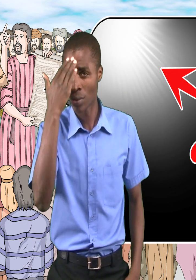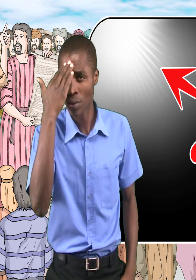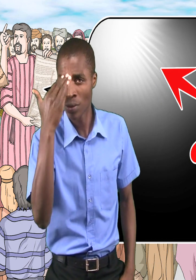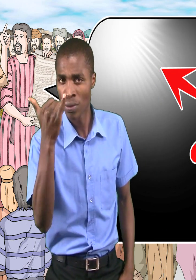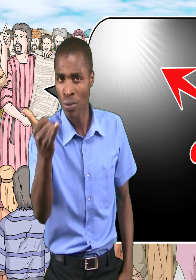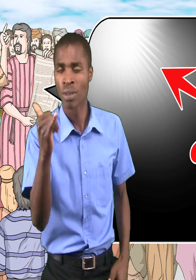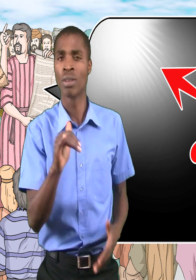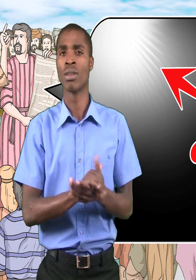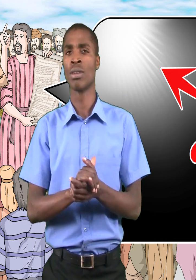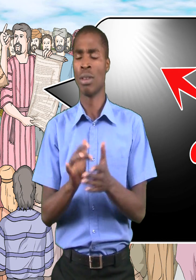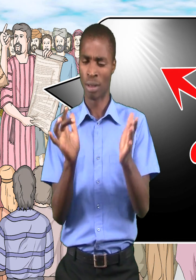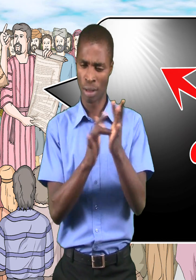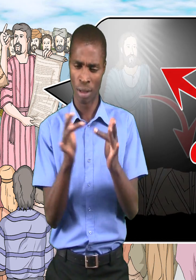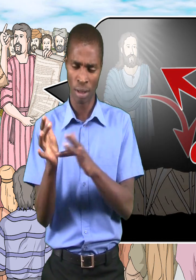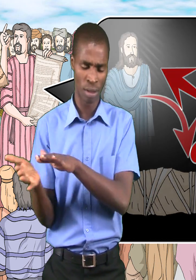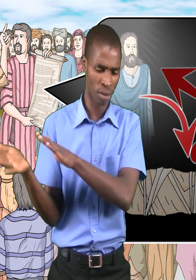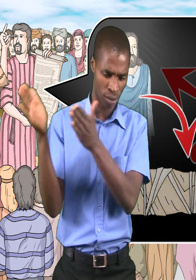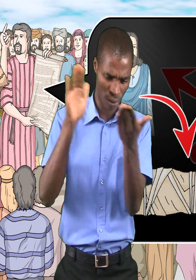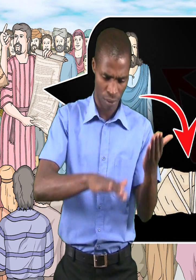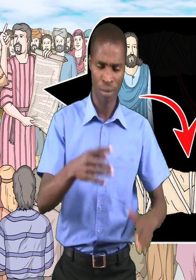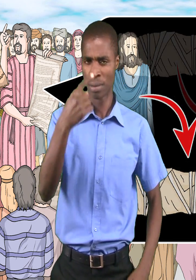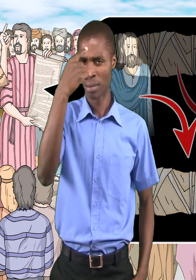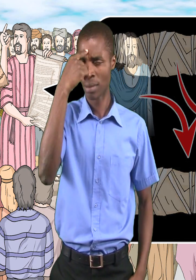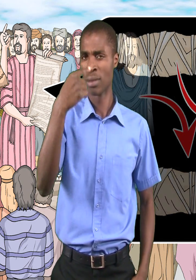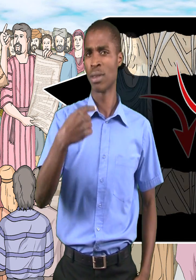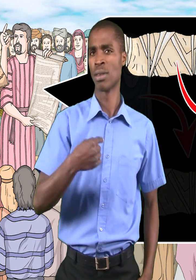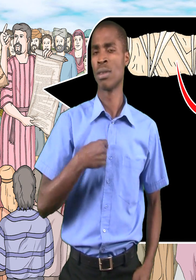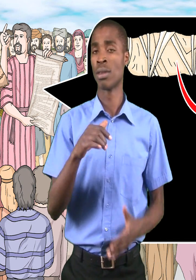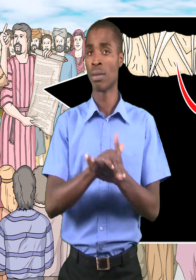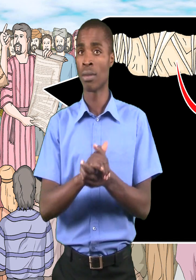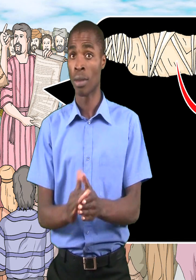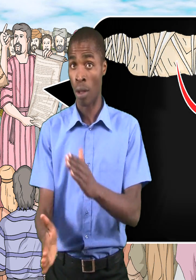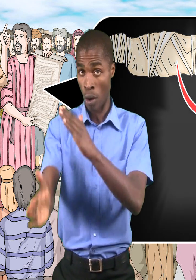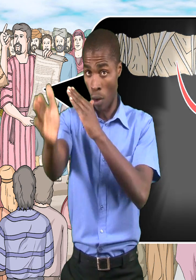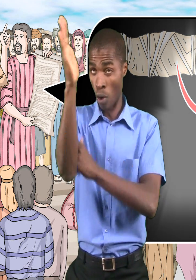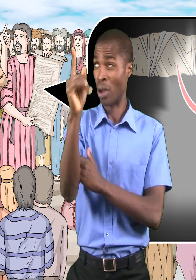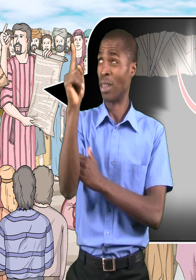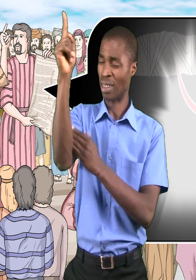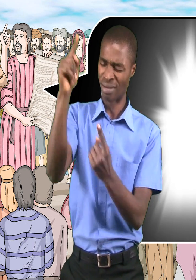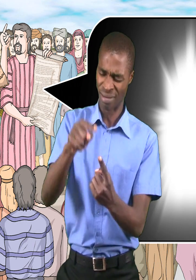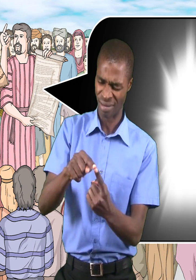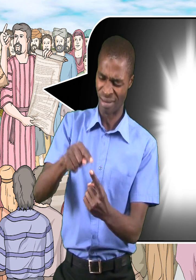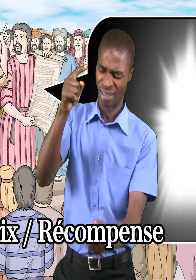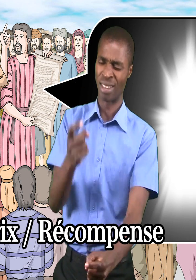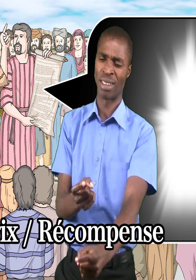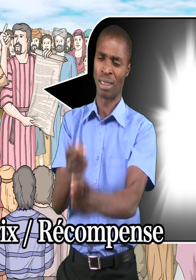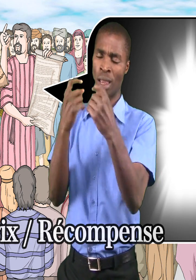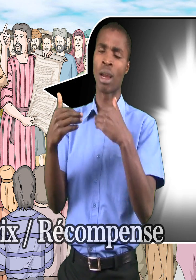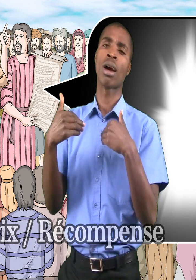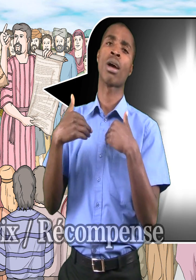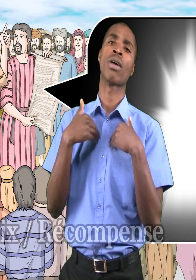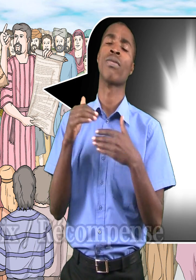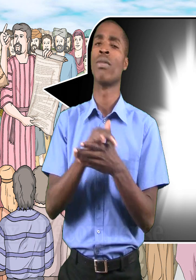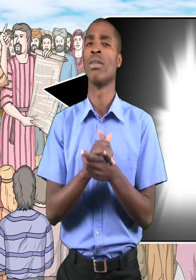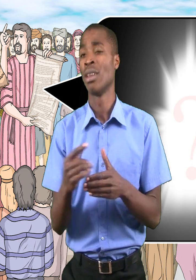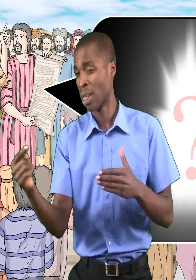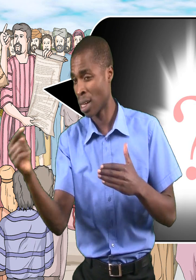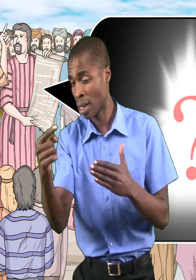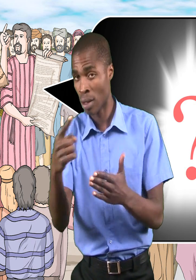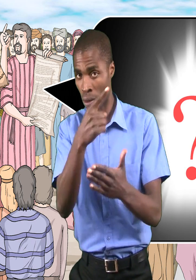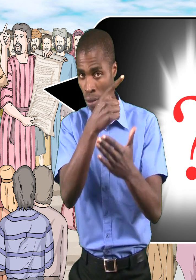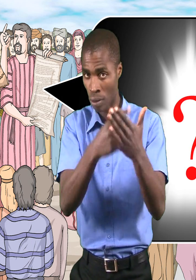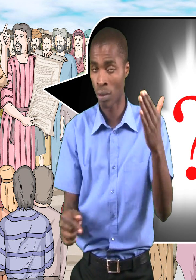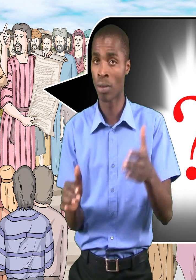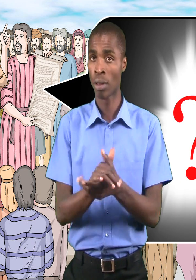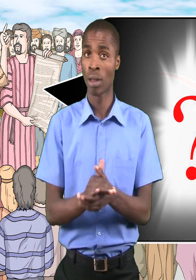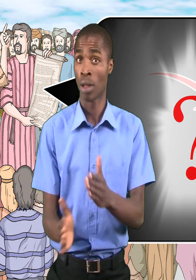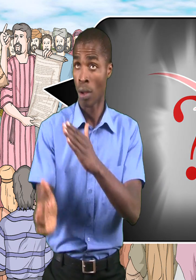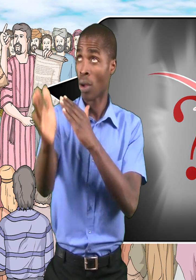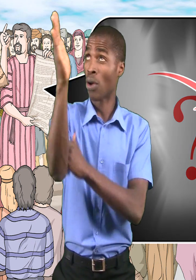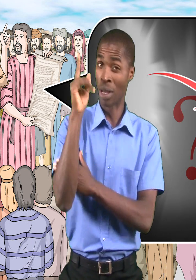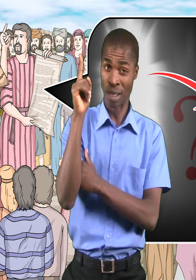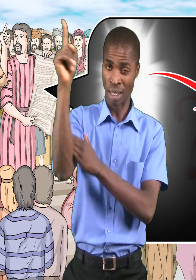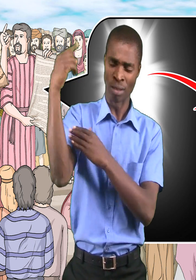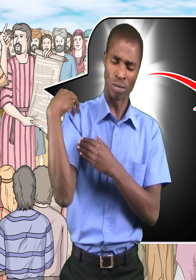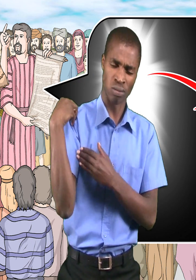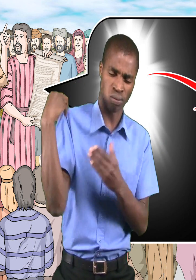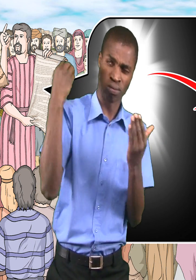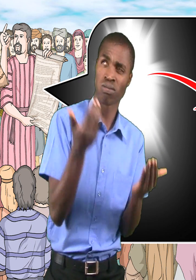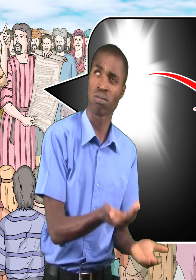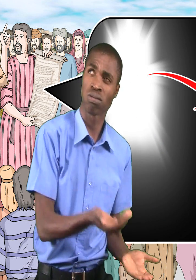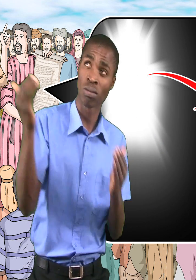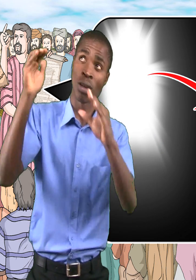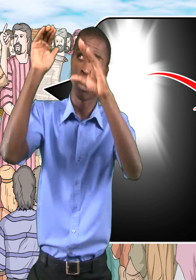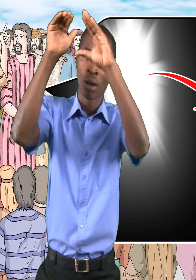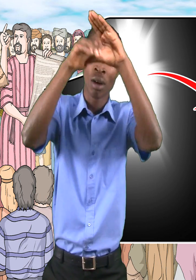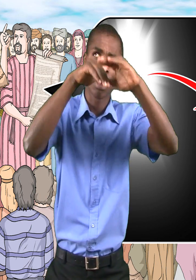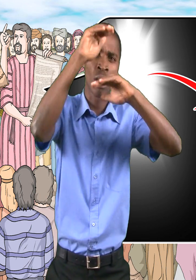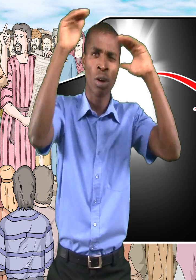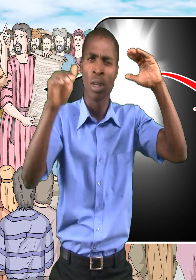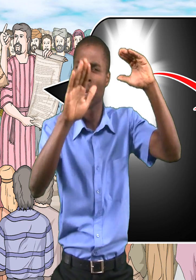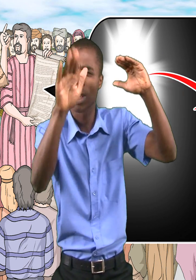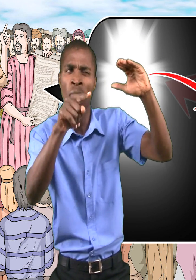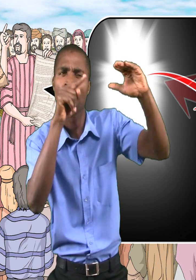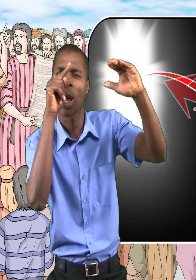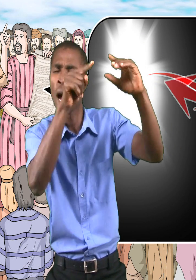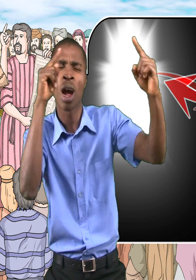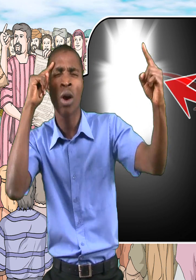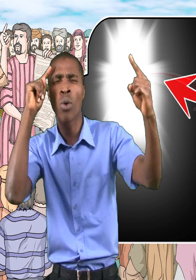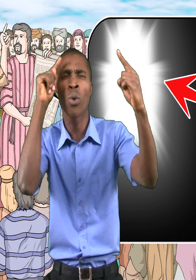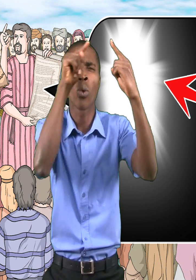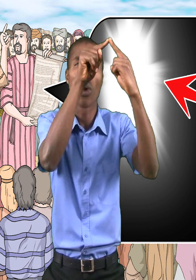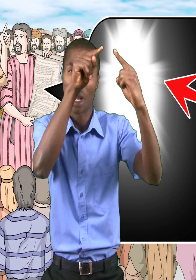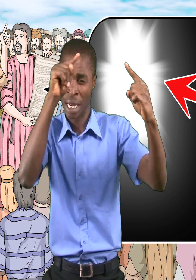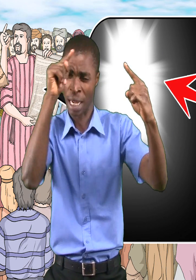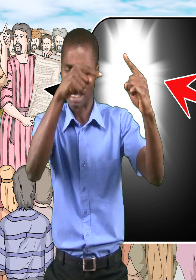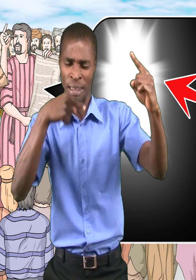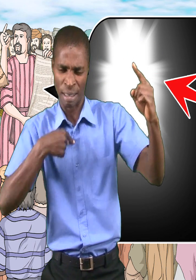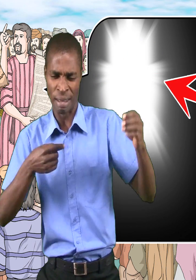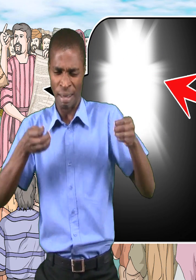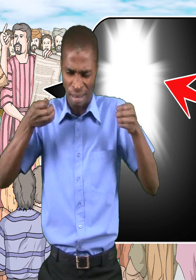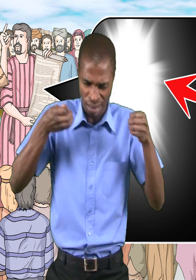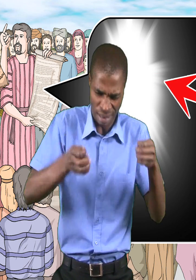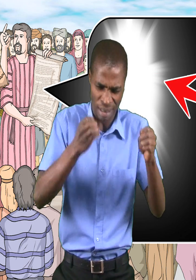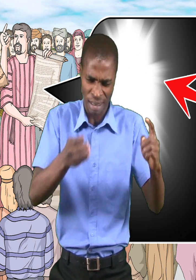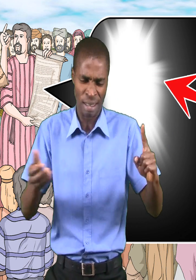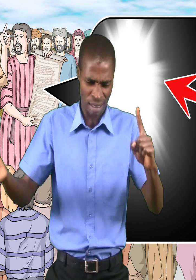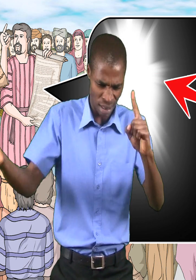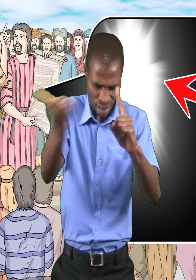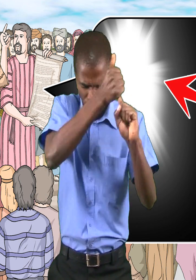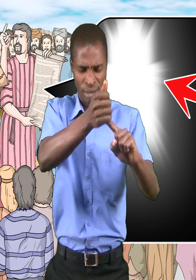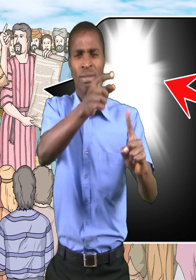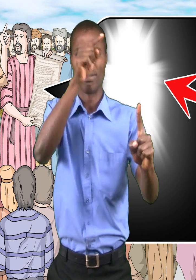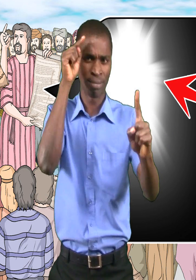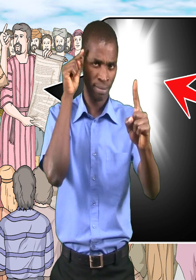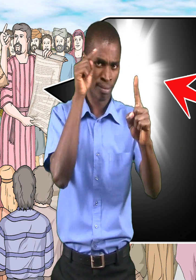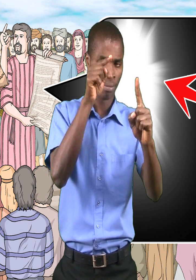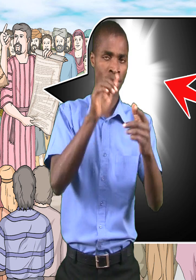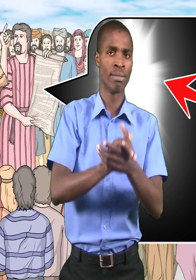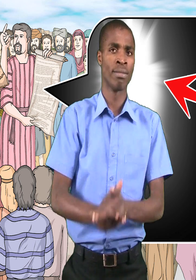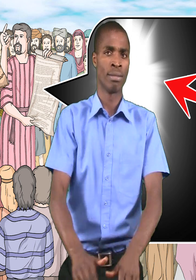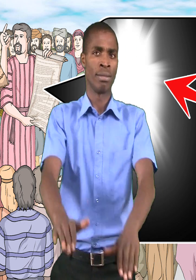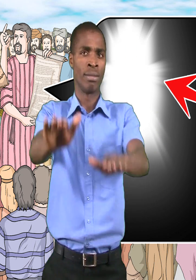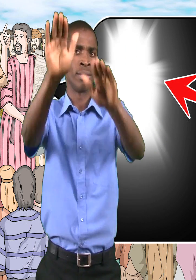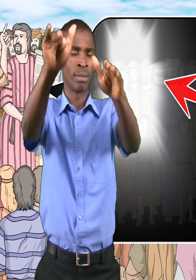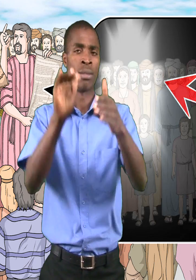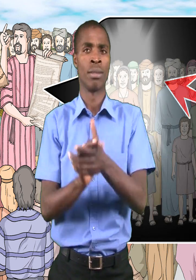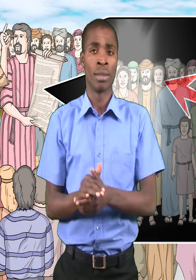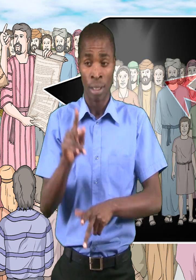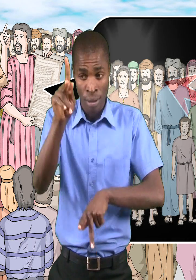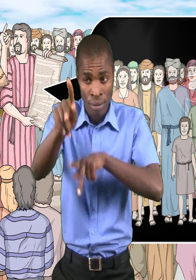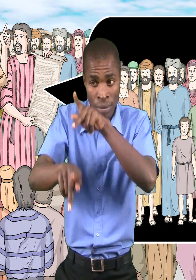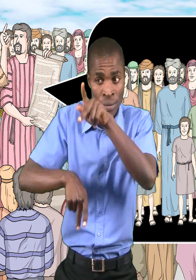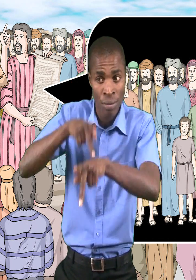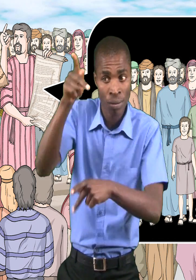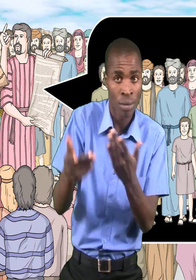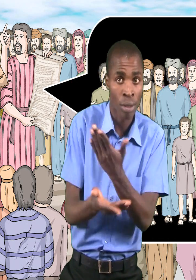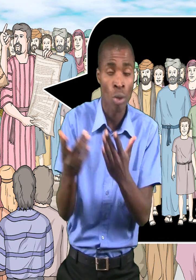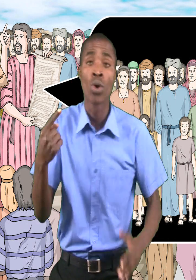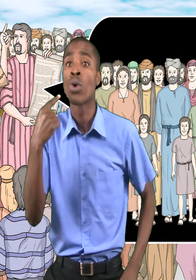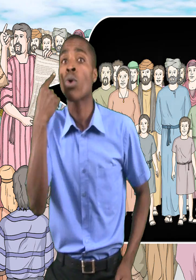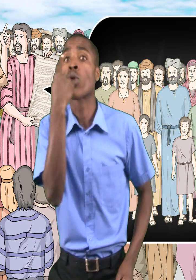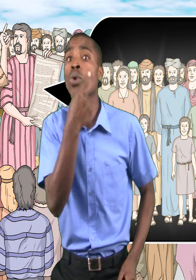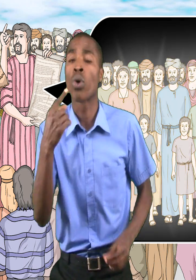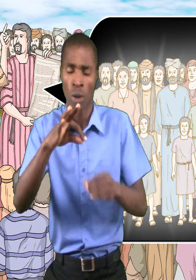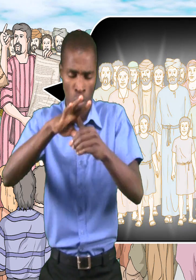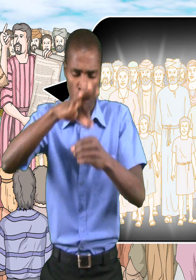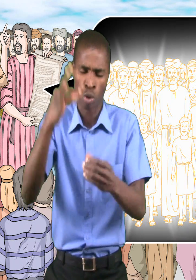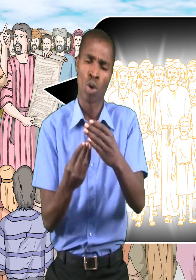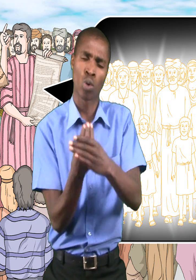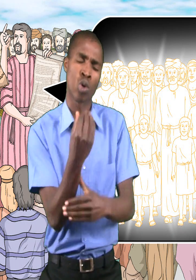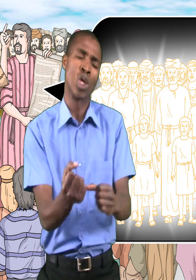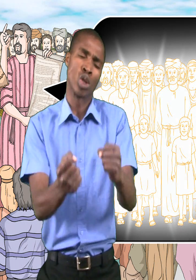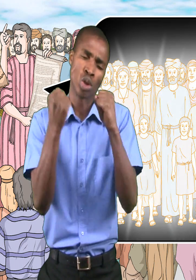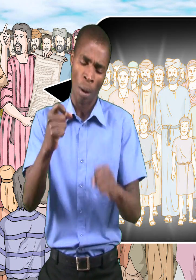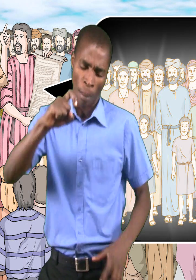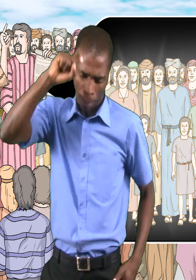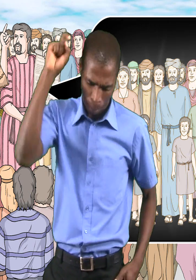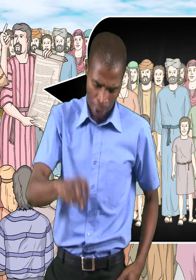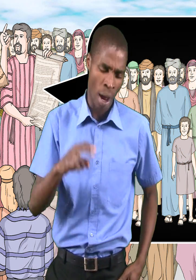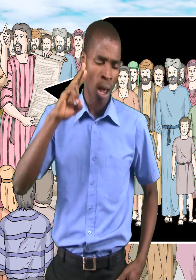But one thing I do: Forgetting what is behind and straining toward what is ahead, I press on toward the goal to win the prize of God’s heavenly calling in Christ Jesus.